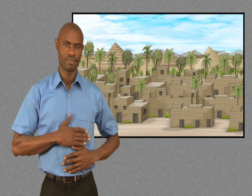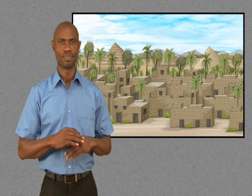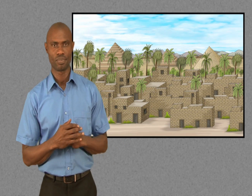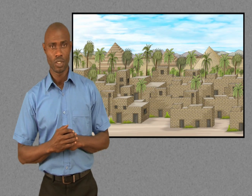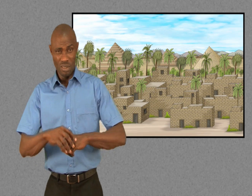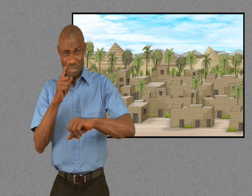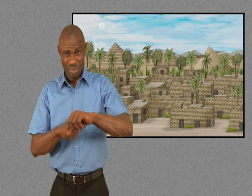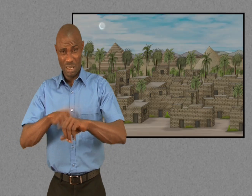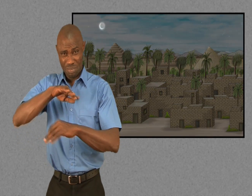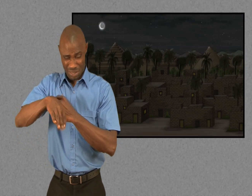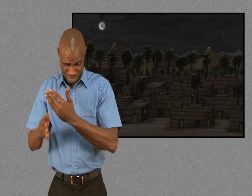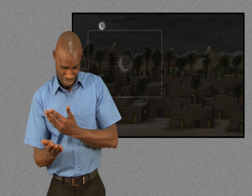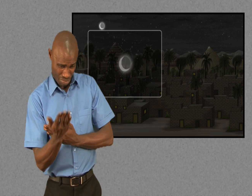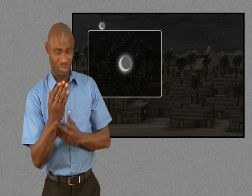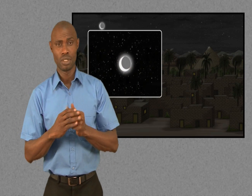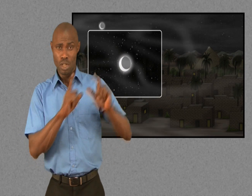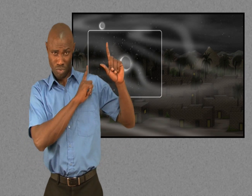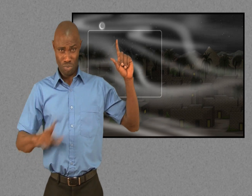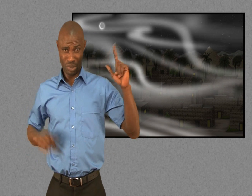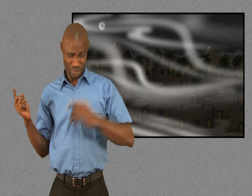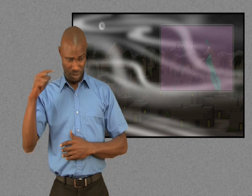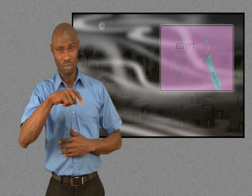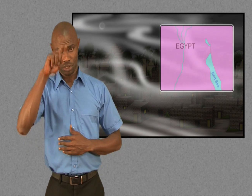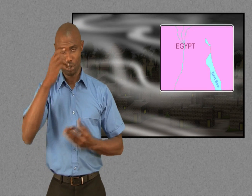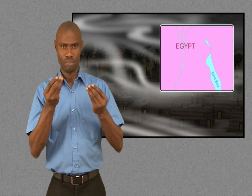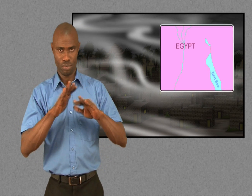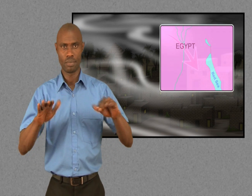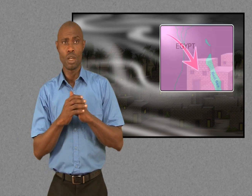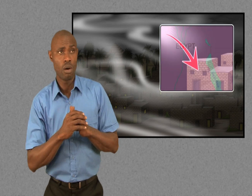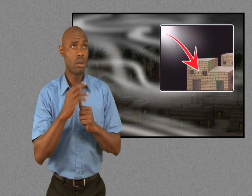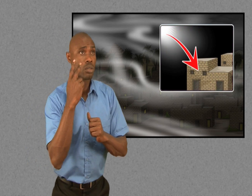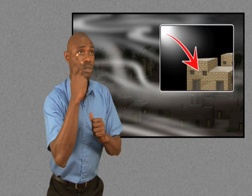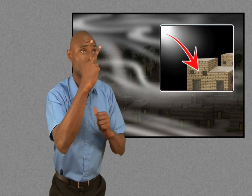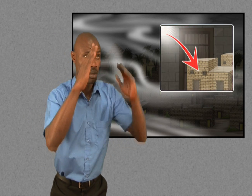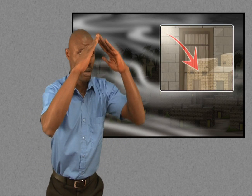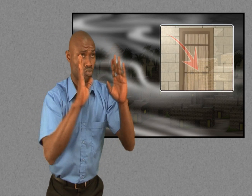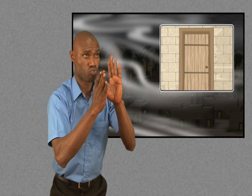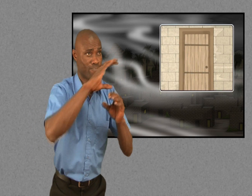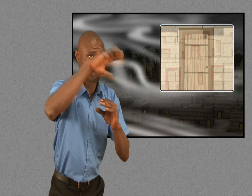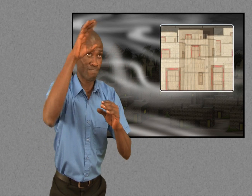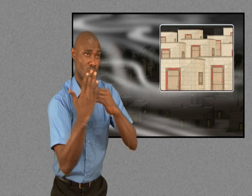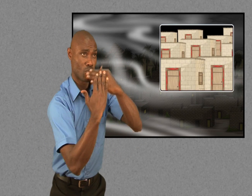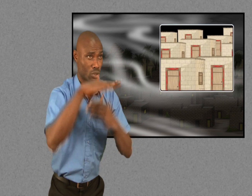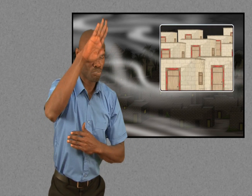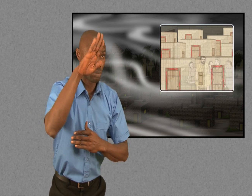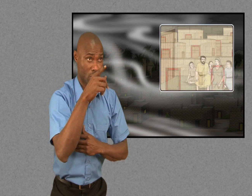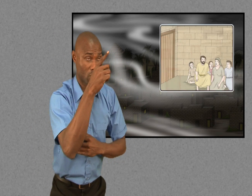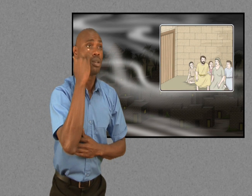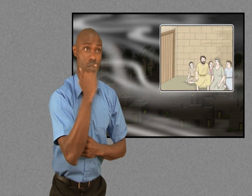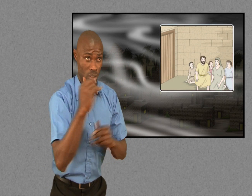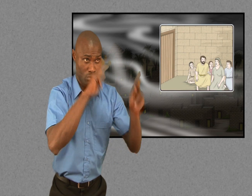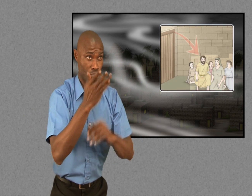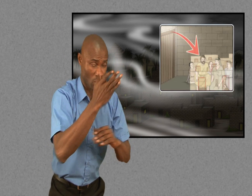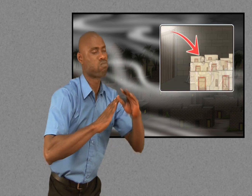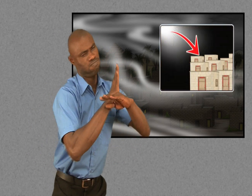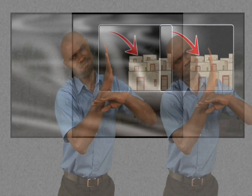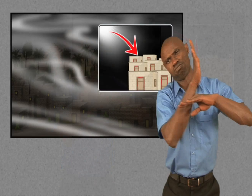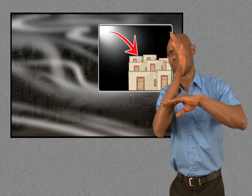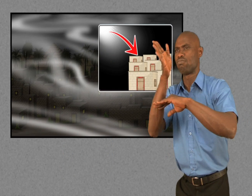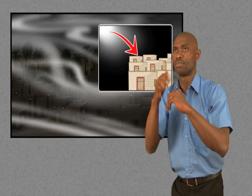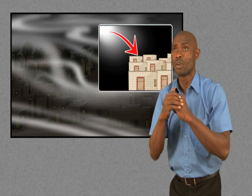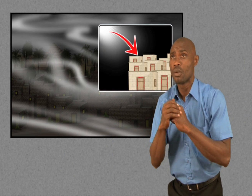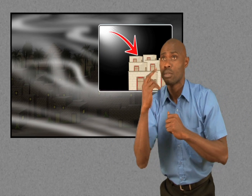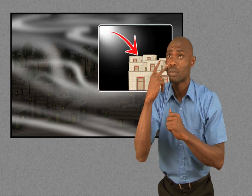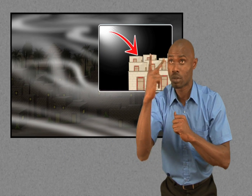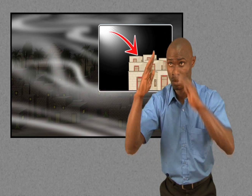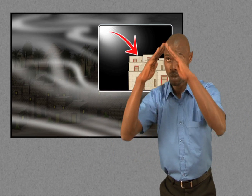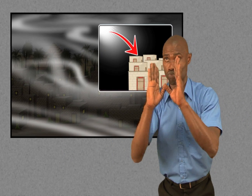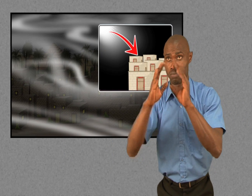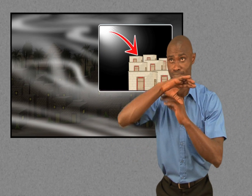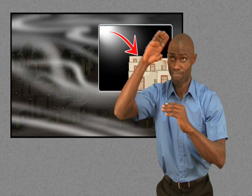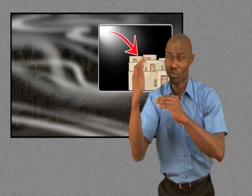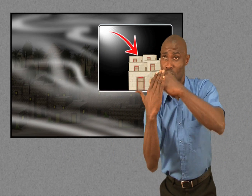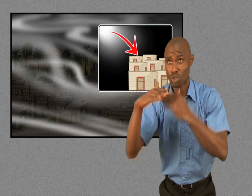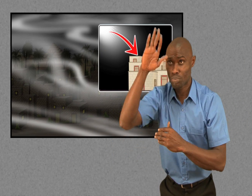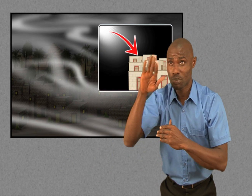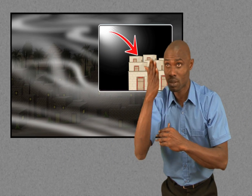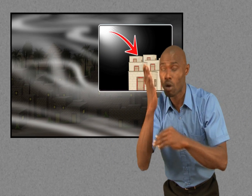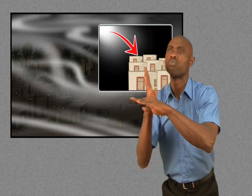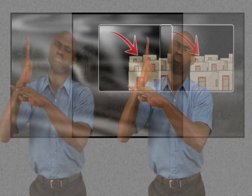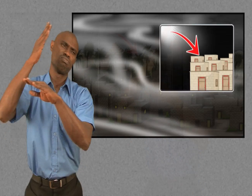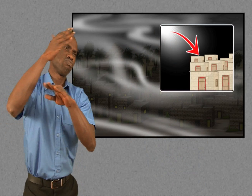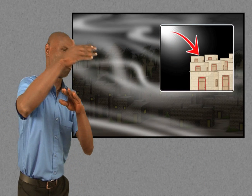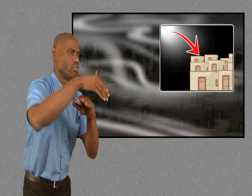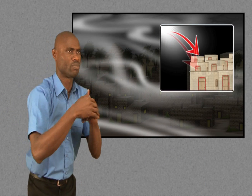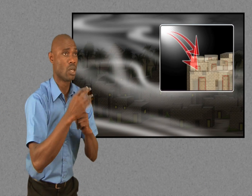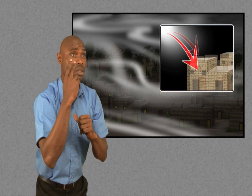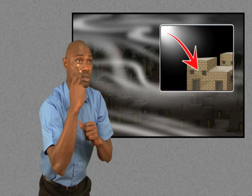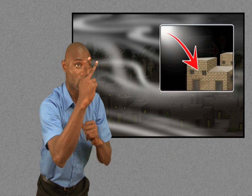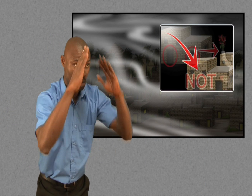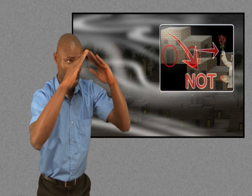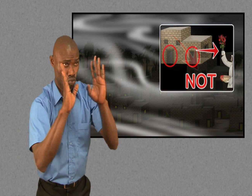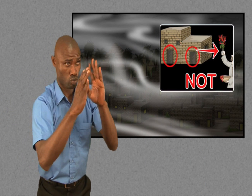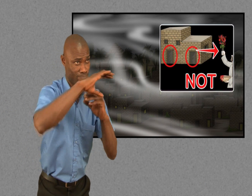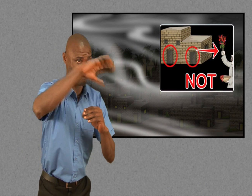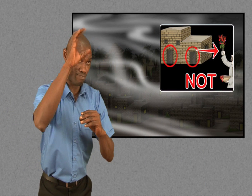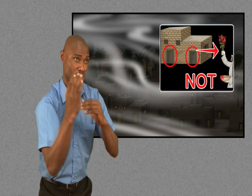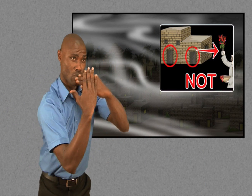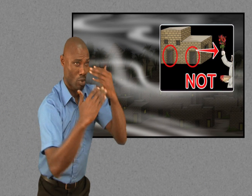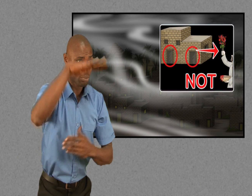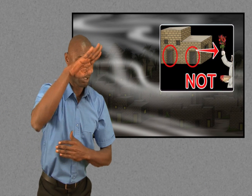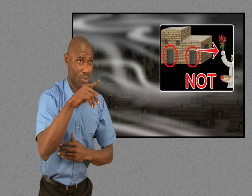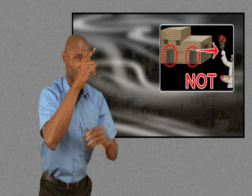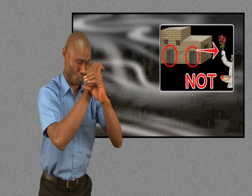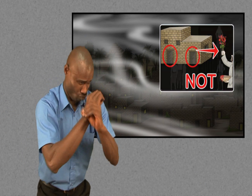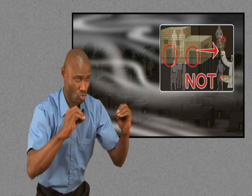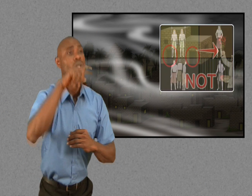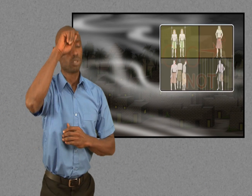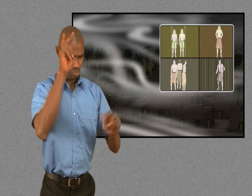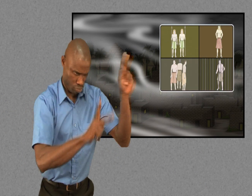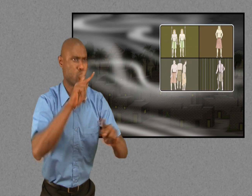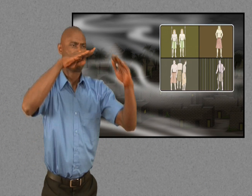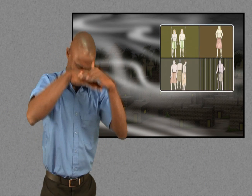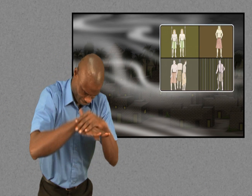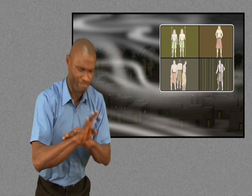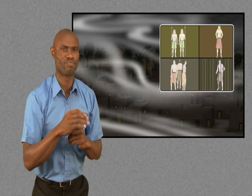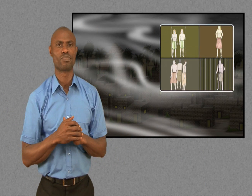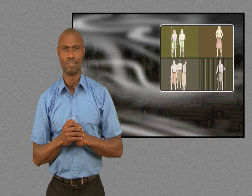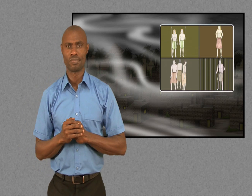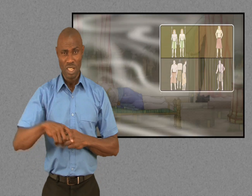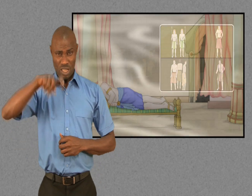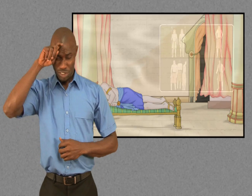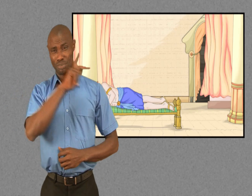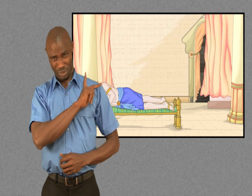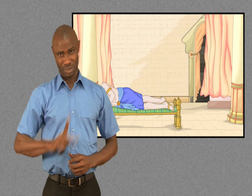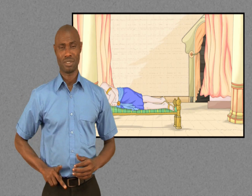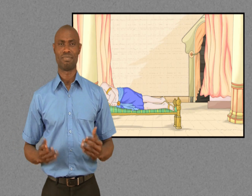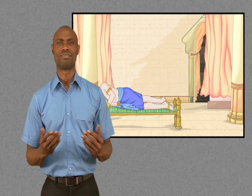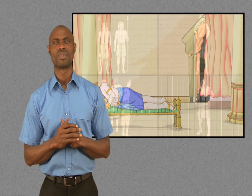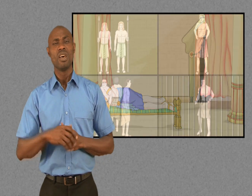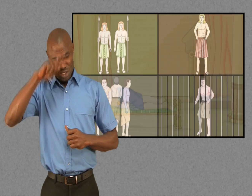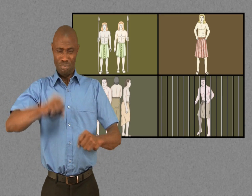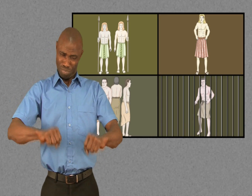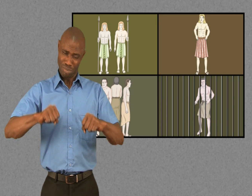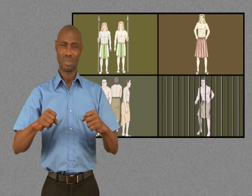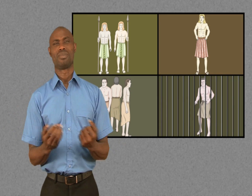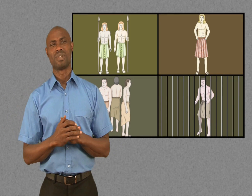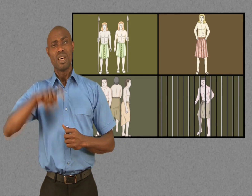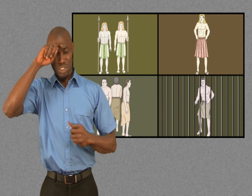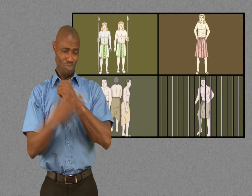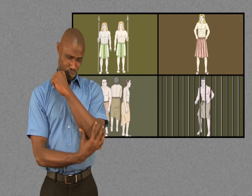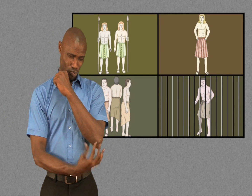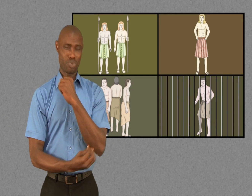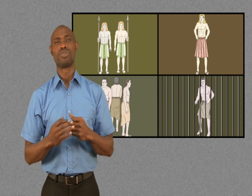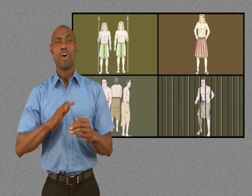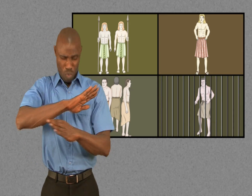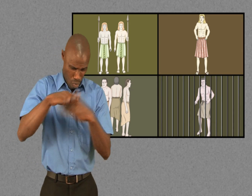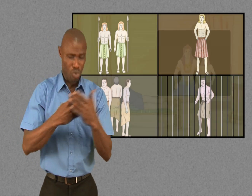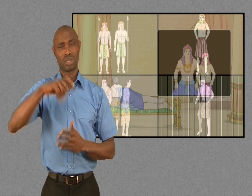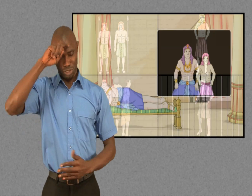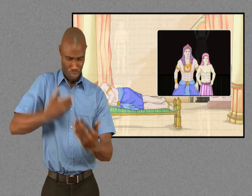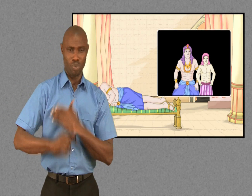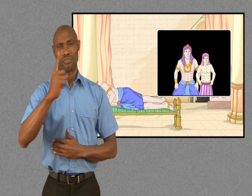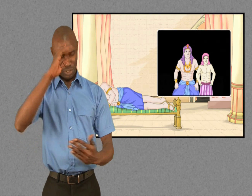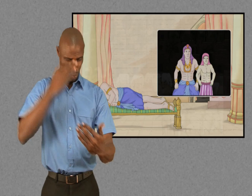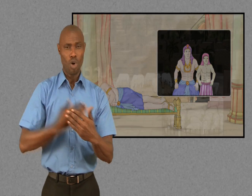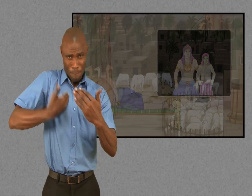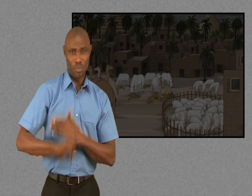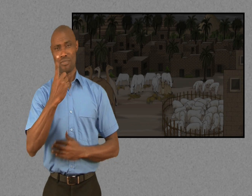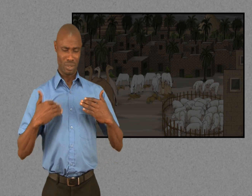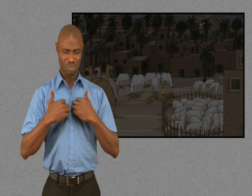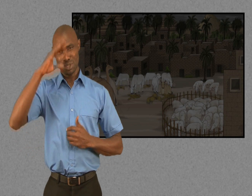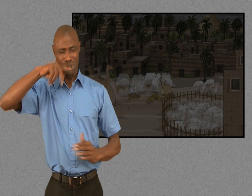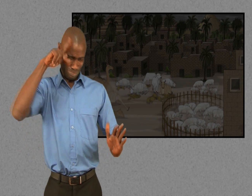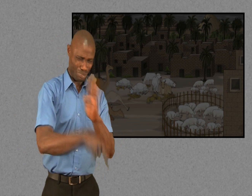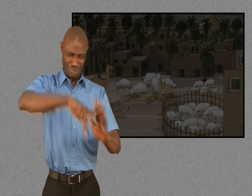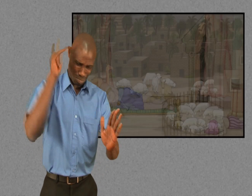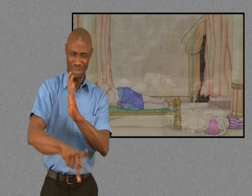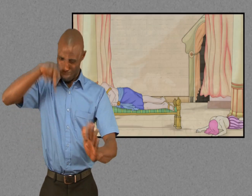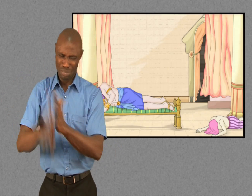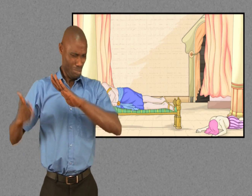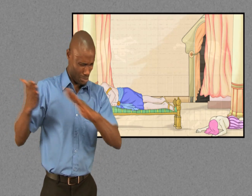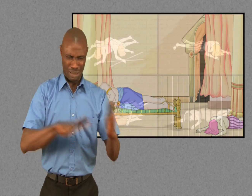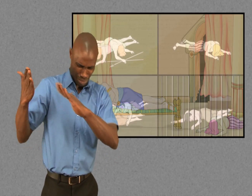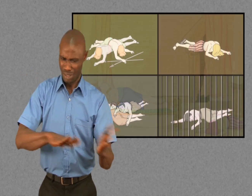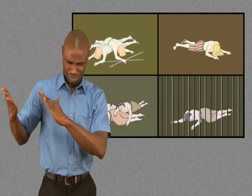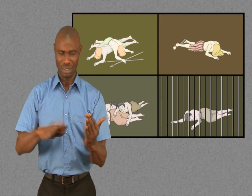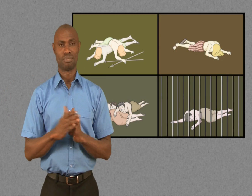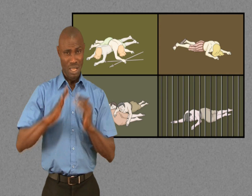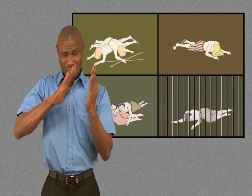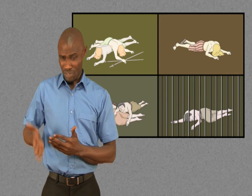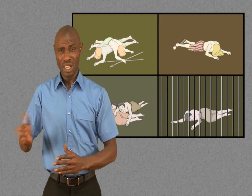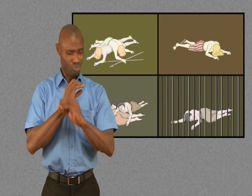Now at midnight the LORD struck down every firstborn male in the land of Egypt, from the firstborn of Pharaoh, who sat on his throne, to the firstborn of the prisoner in the dungeon, as well as all the firstborn among the livestock.